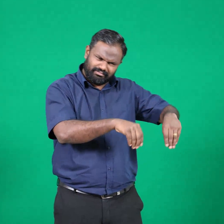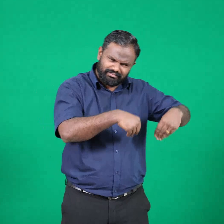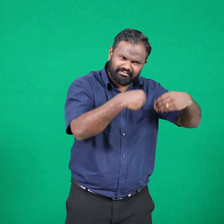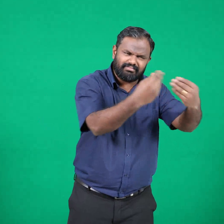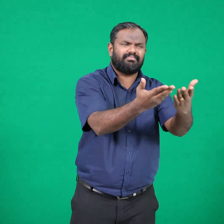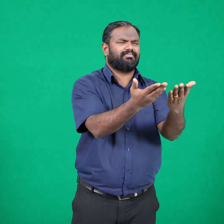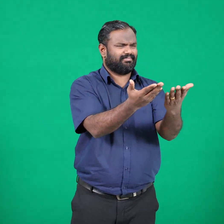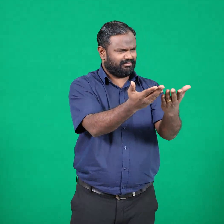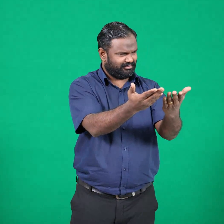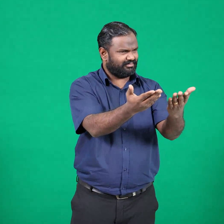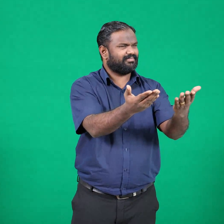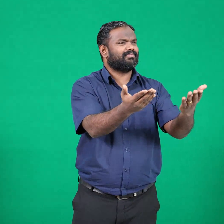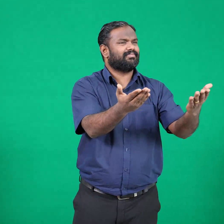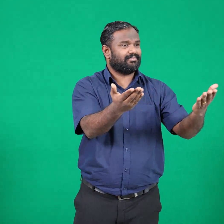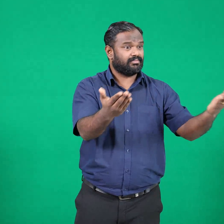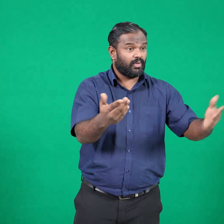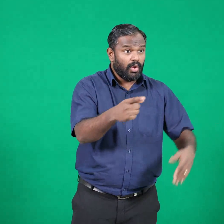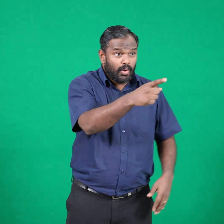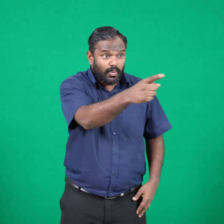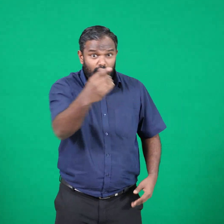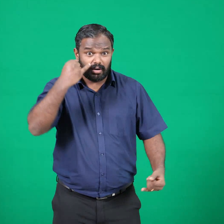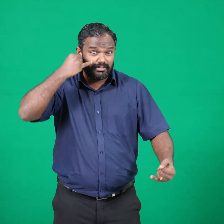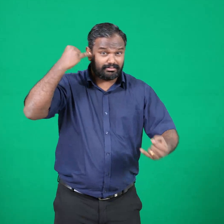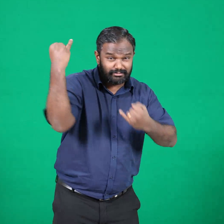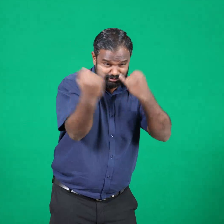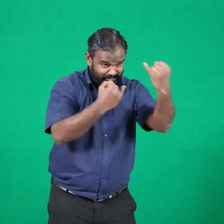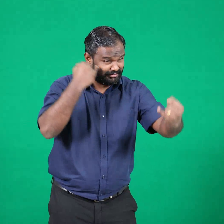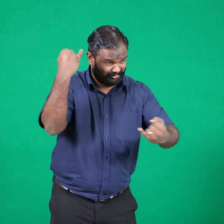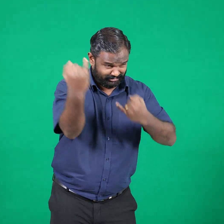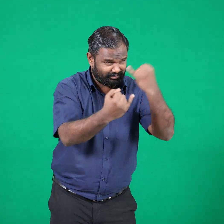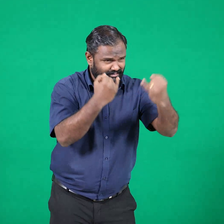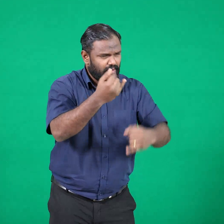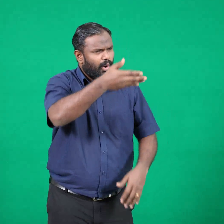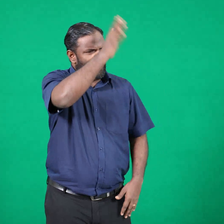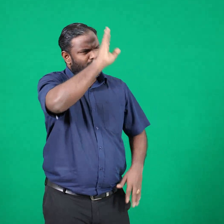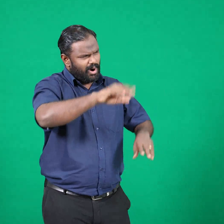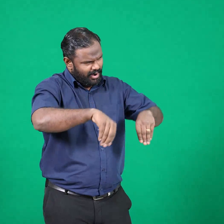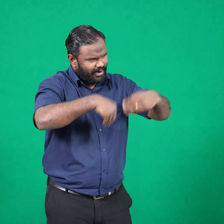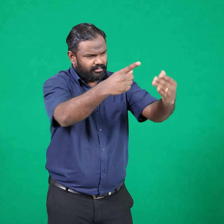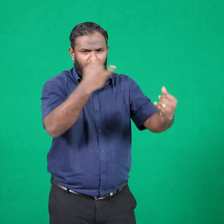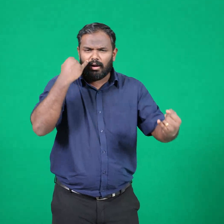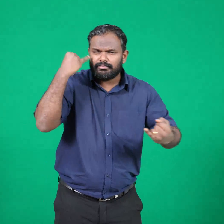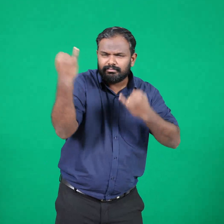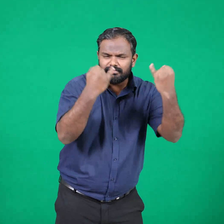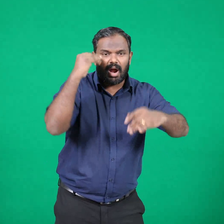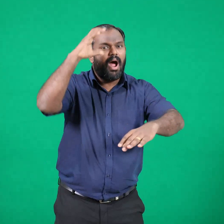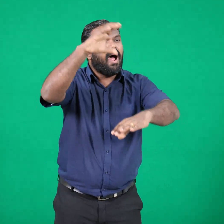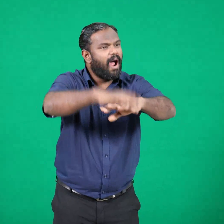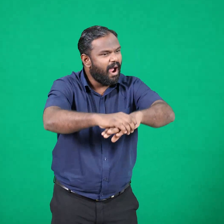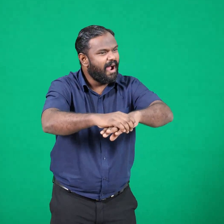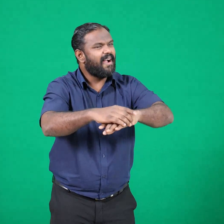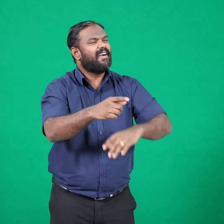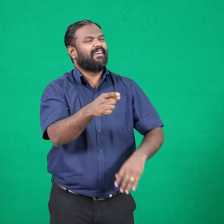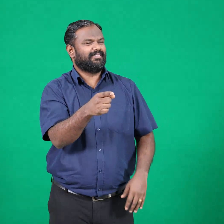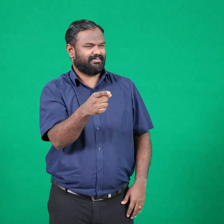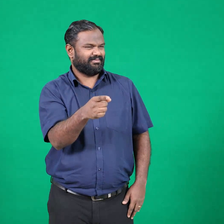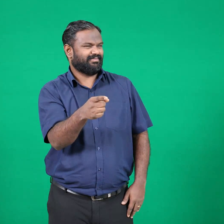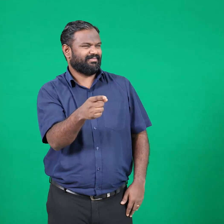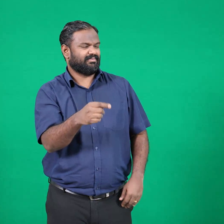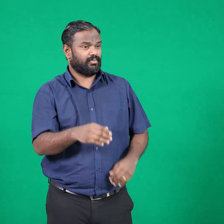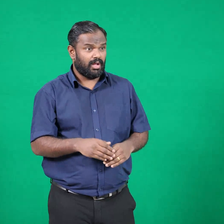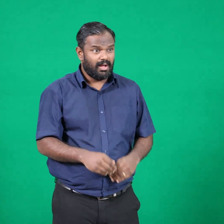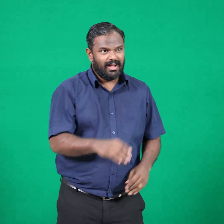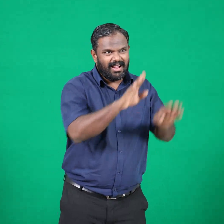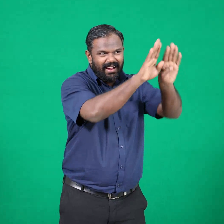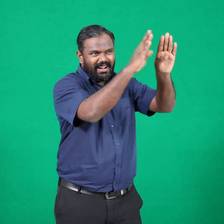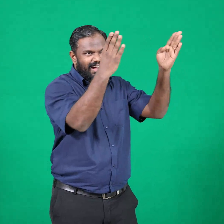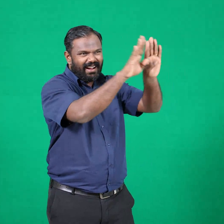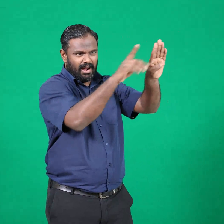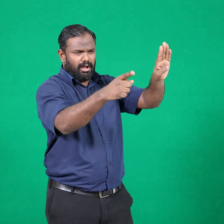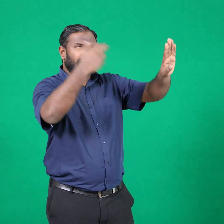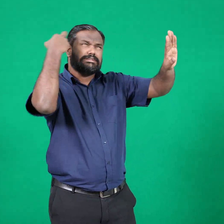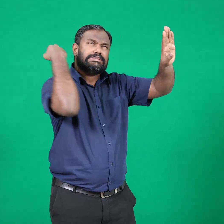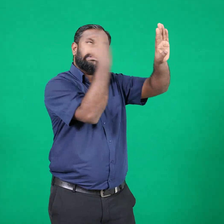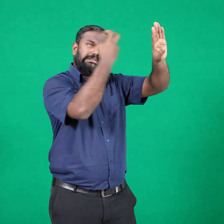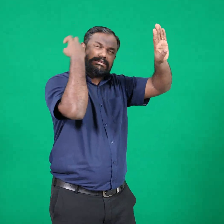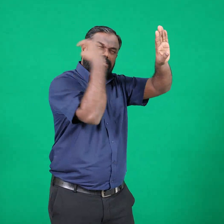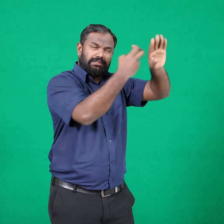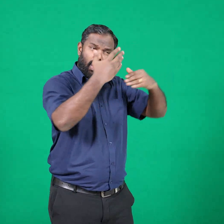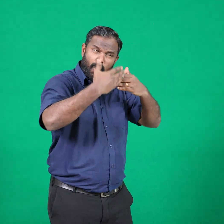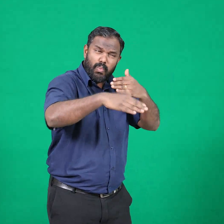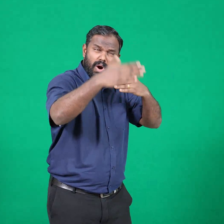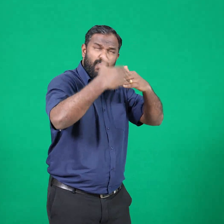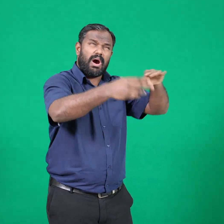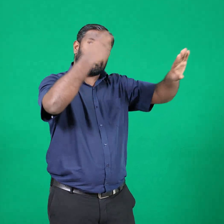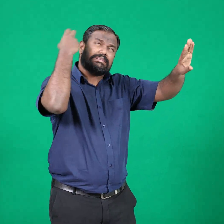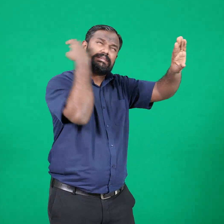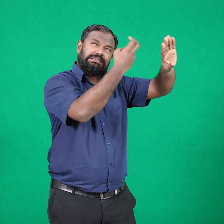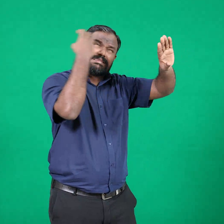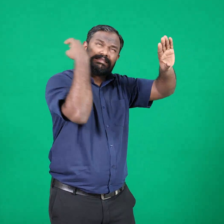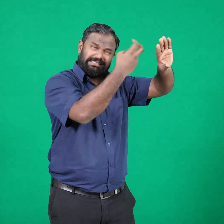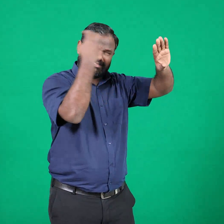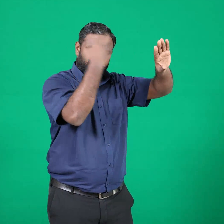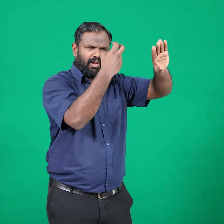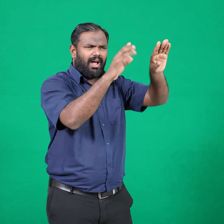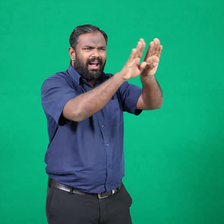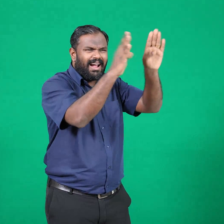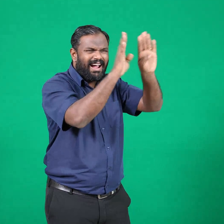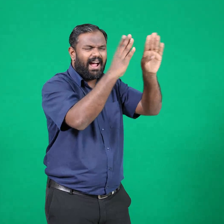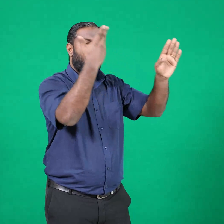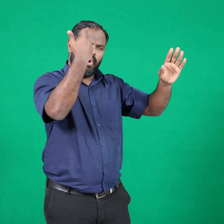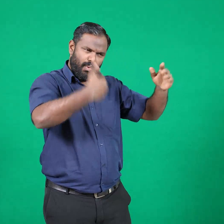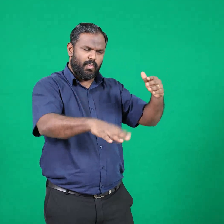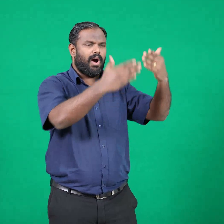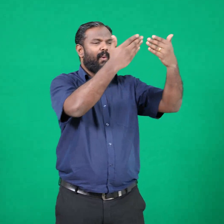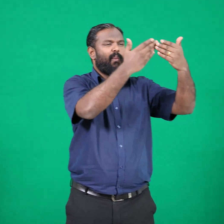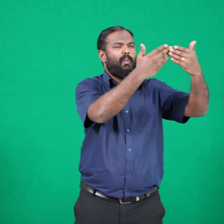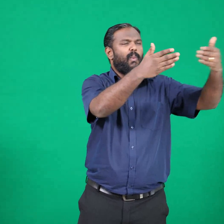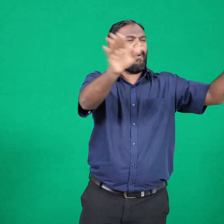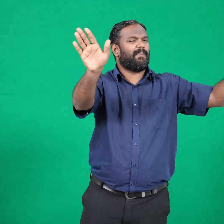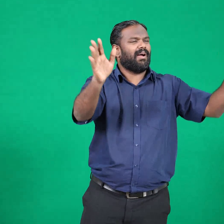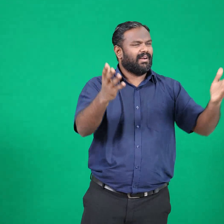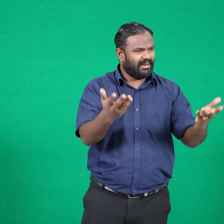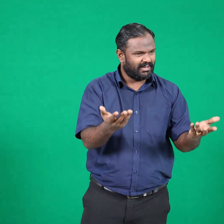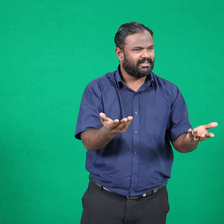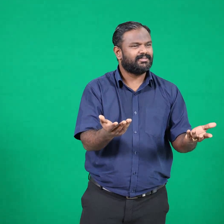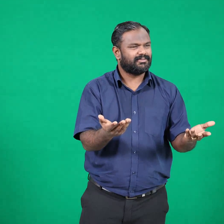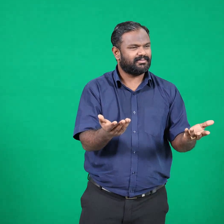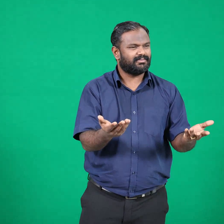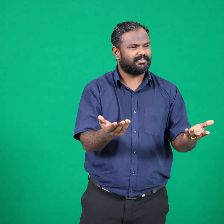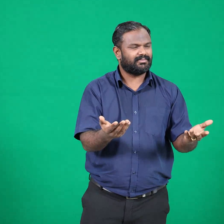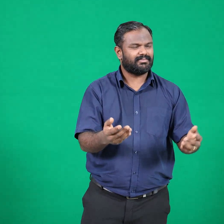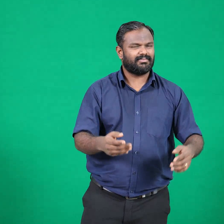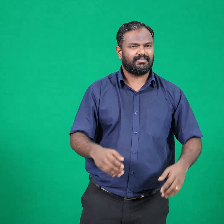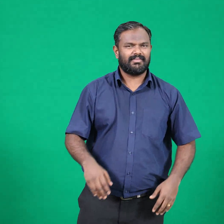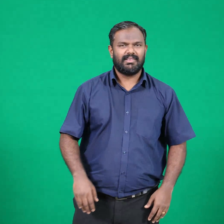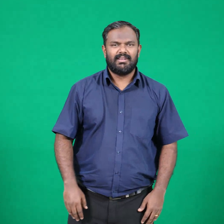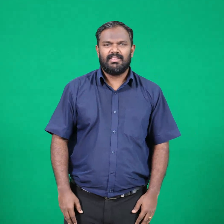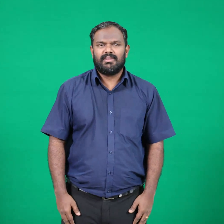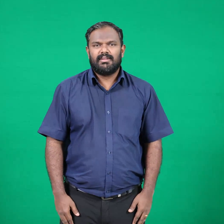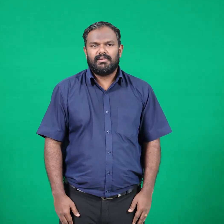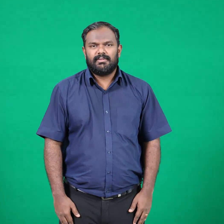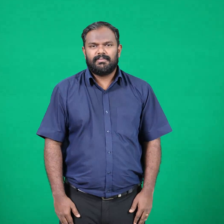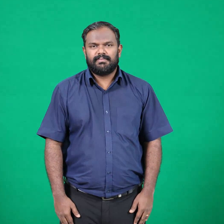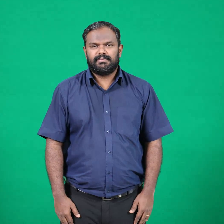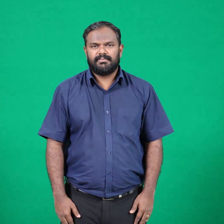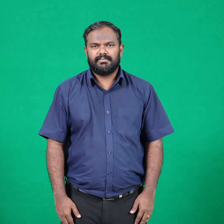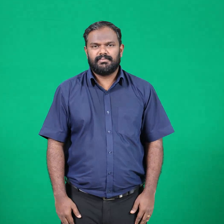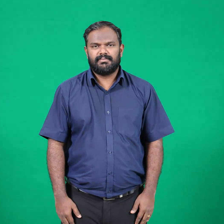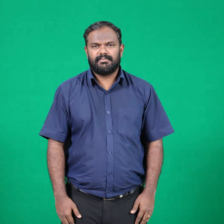So I tell you: Ask, and it will be given to you; seek, and you will find; knock, and the door will be opened to you.